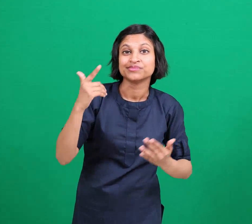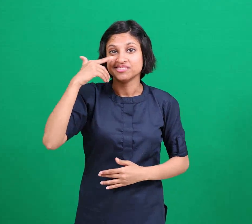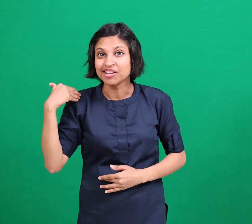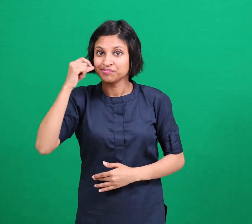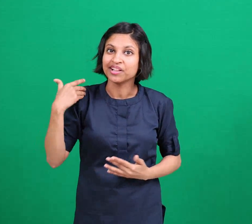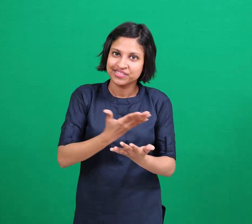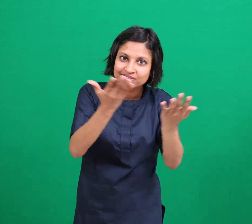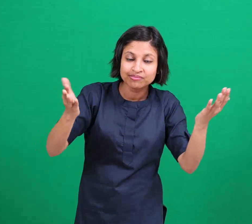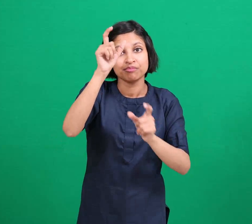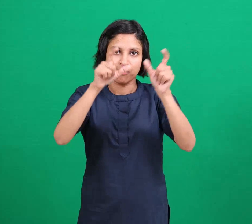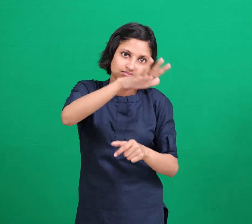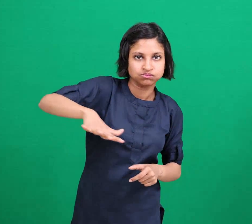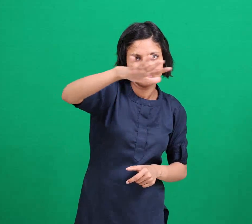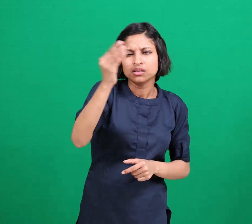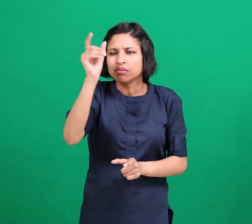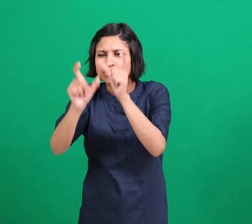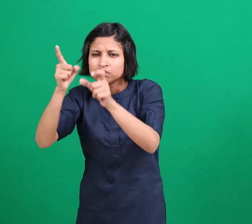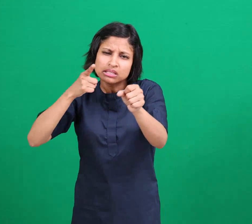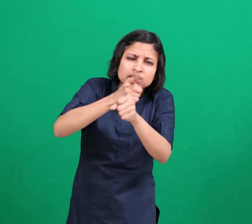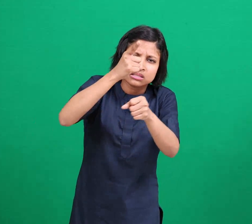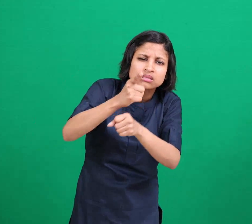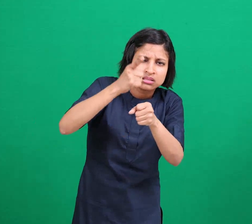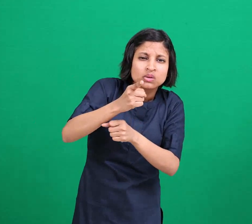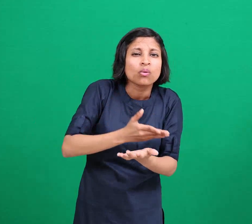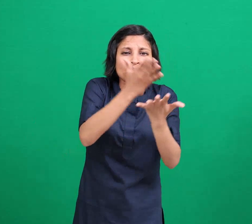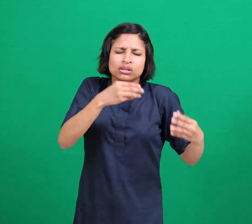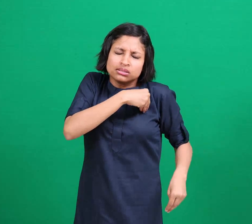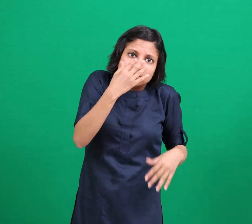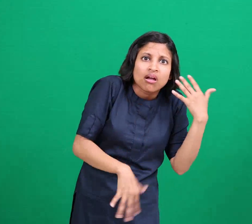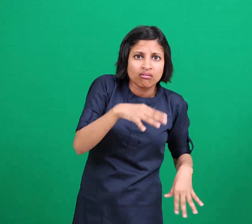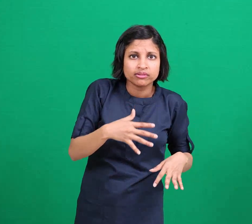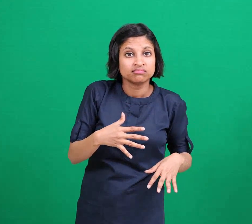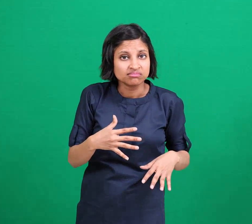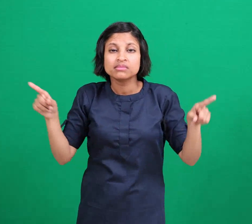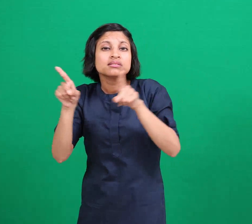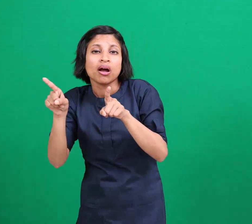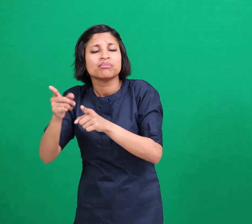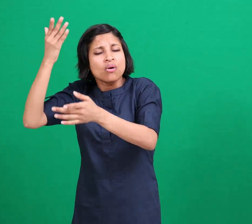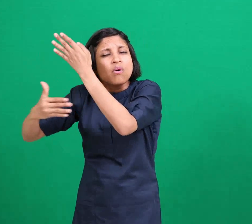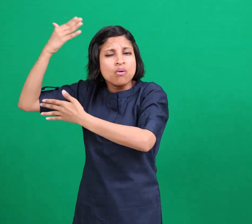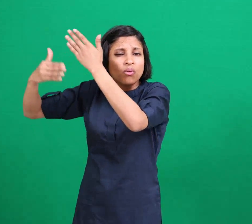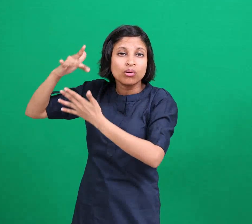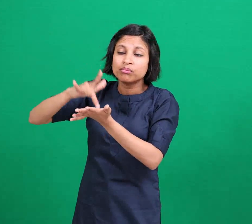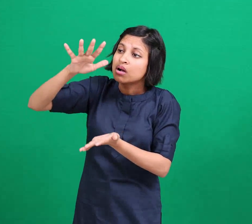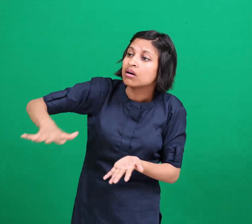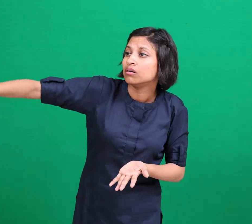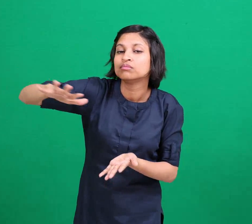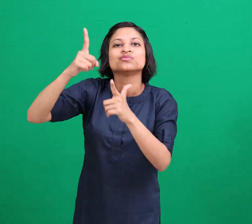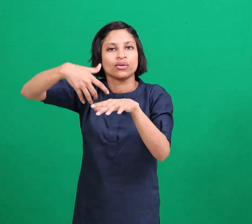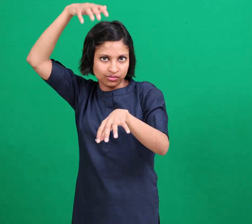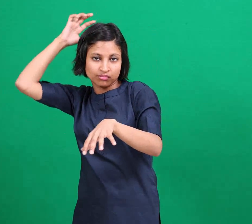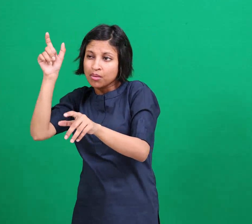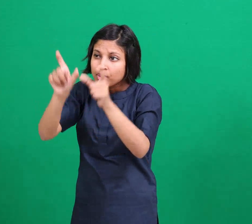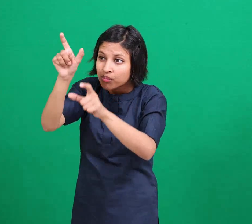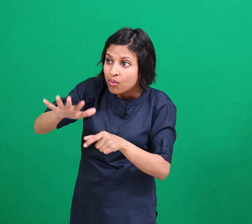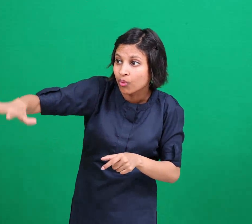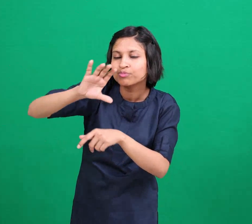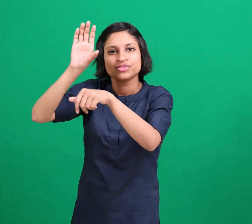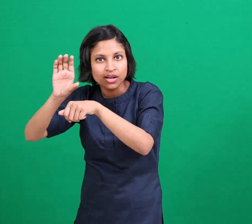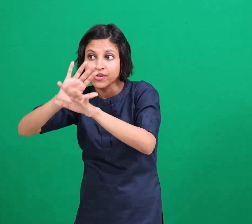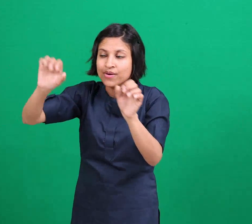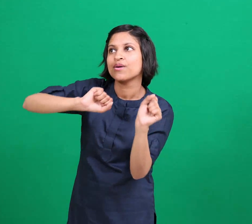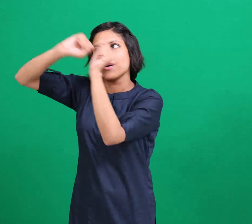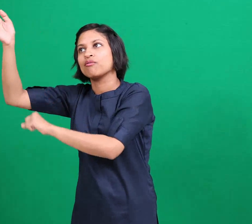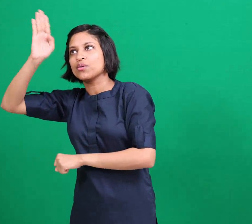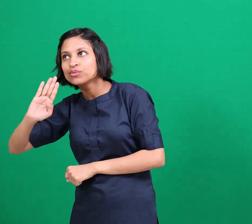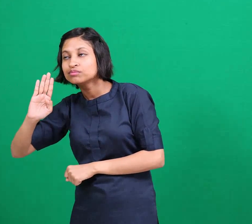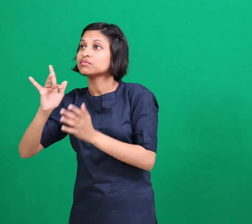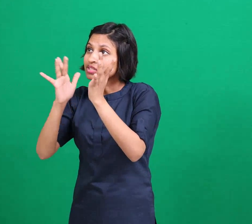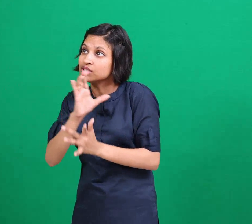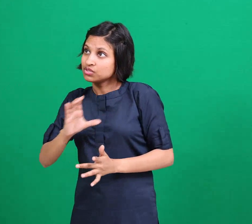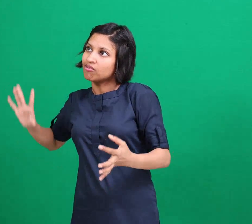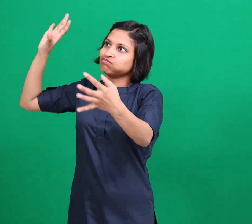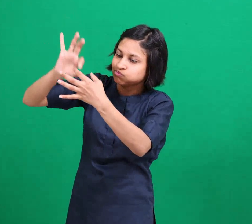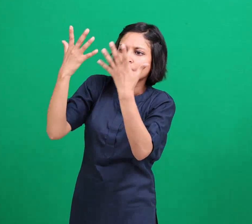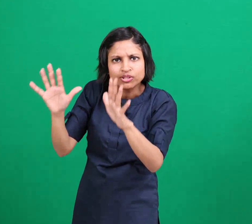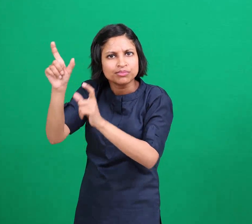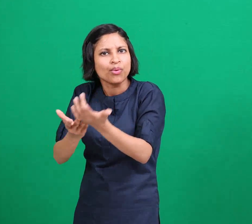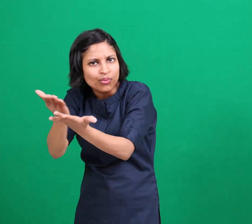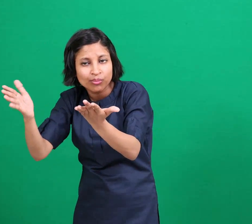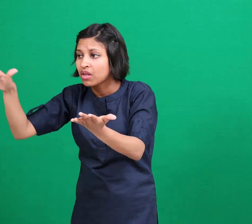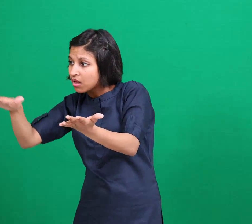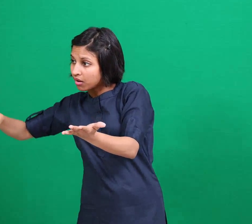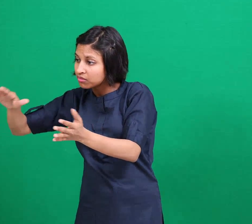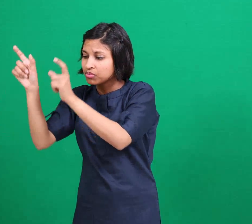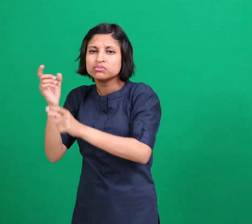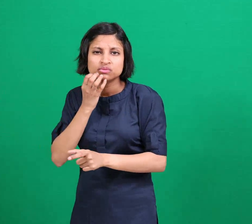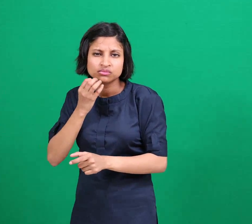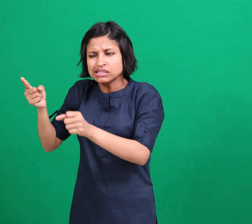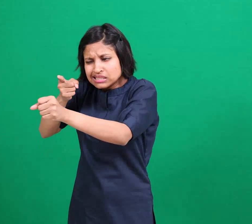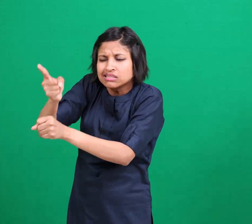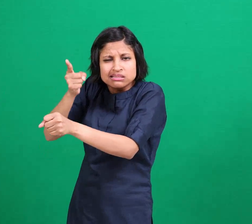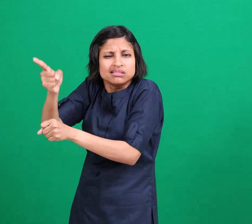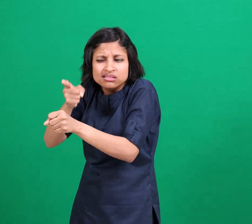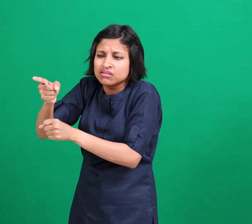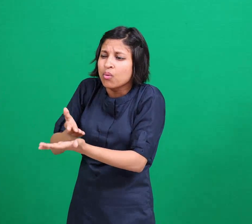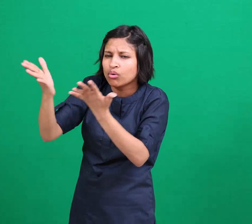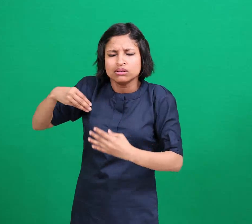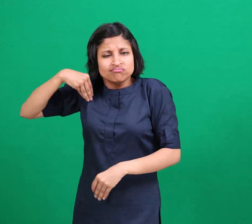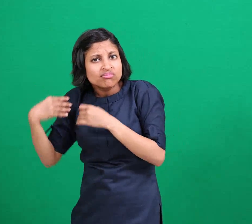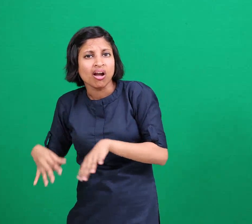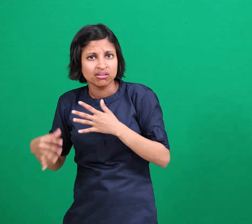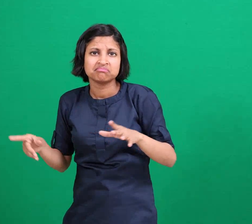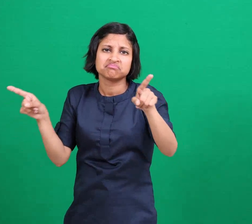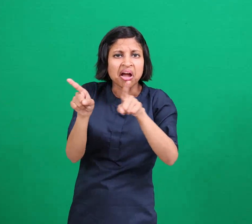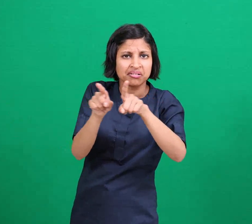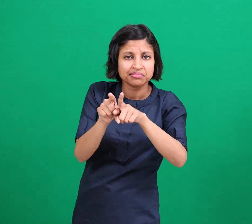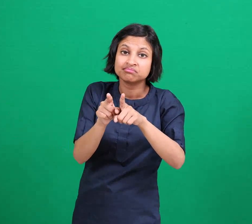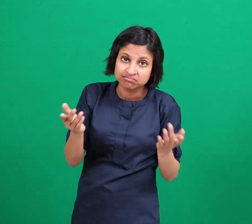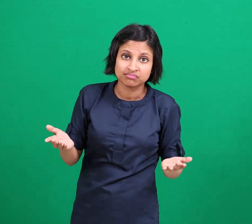For you, brothers, became imitators of the churches of God in Judea that are in Christ Jesus.